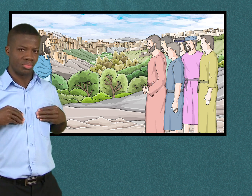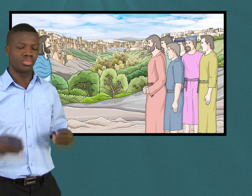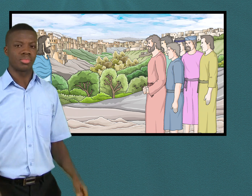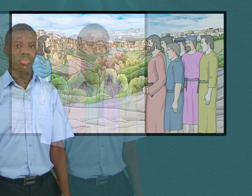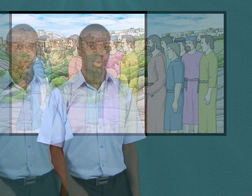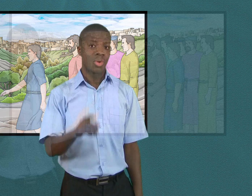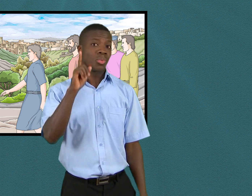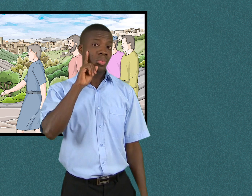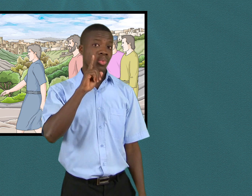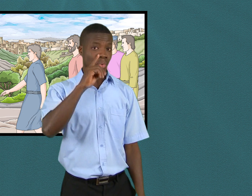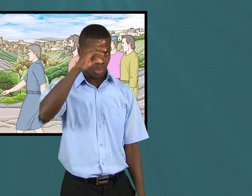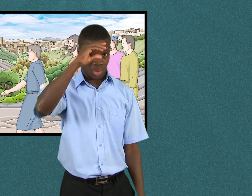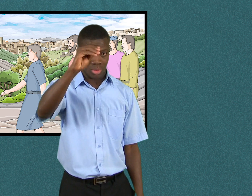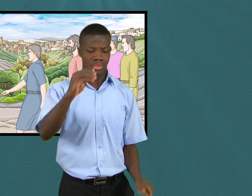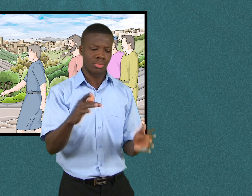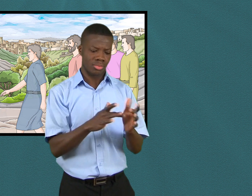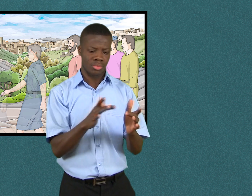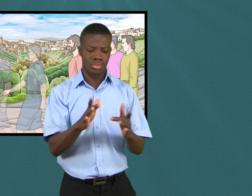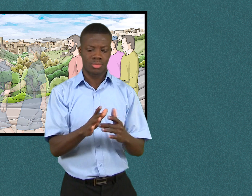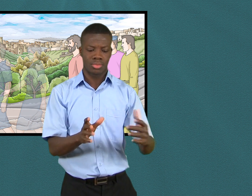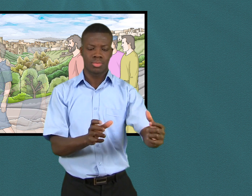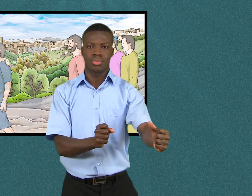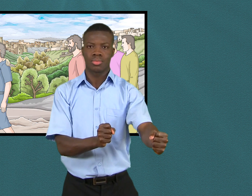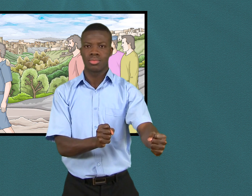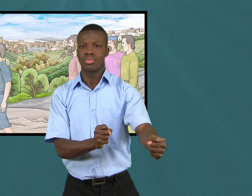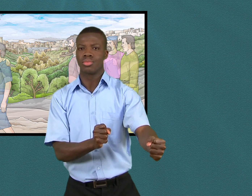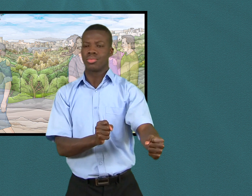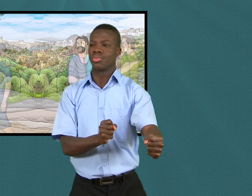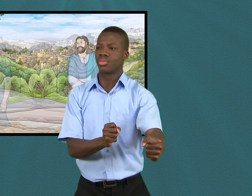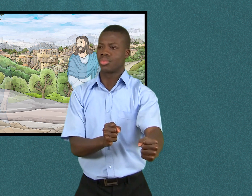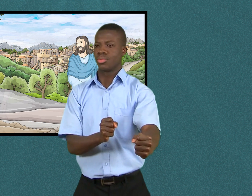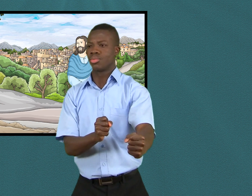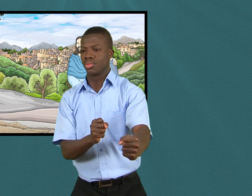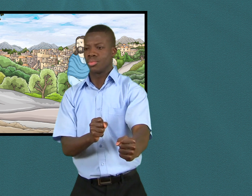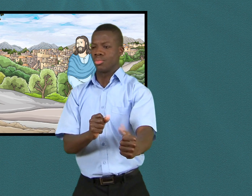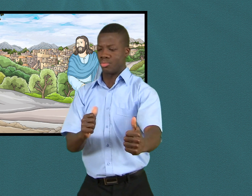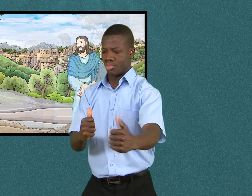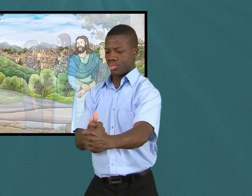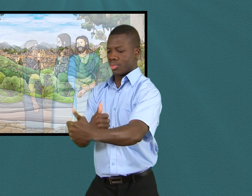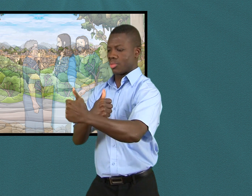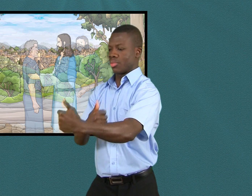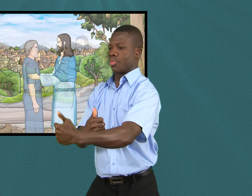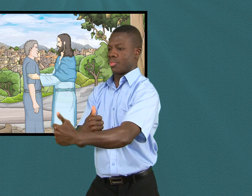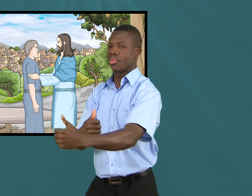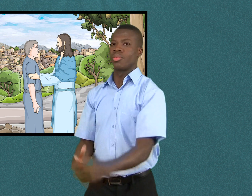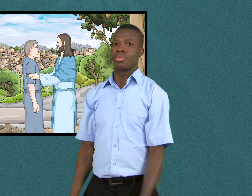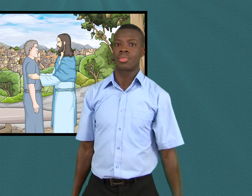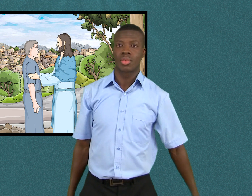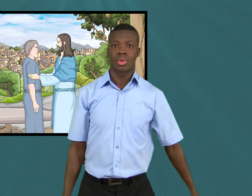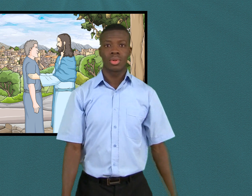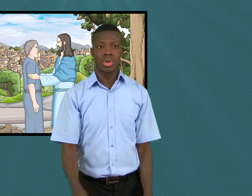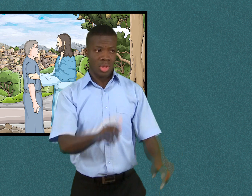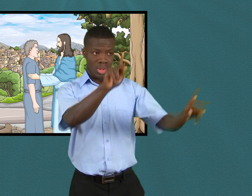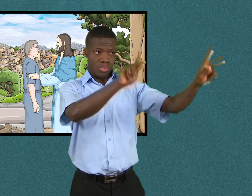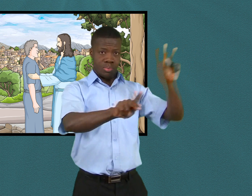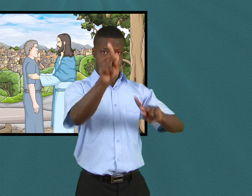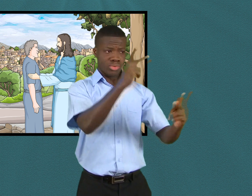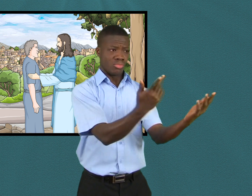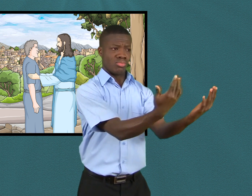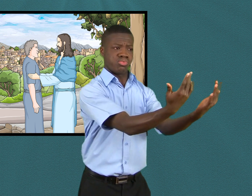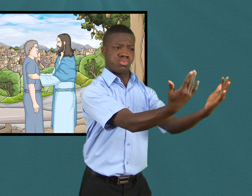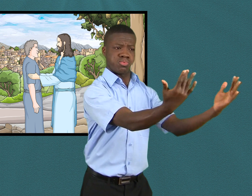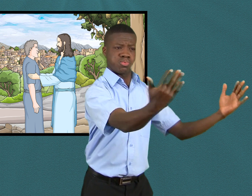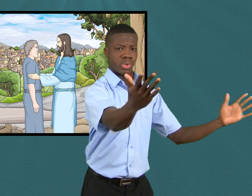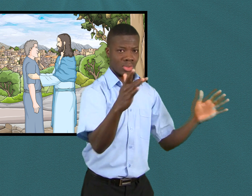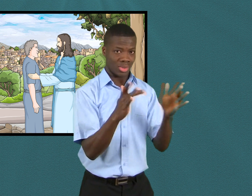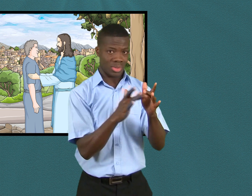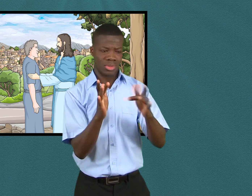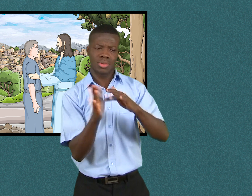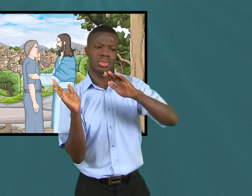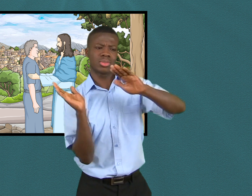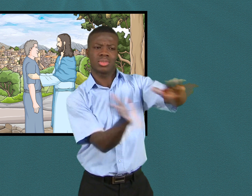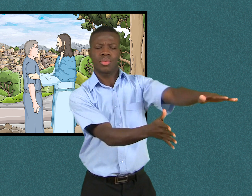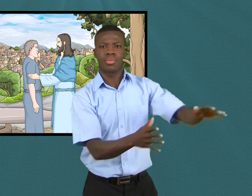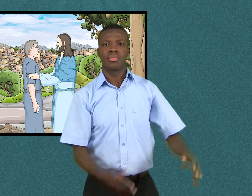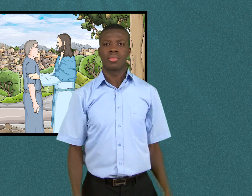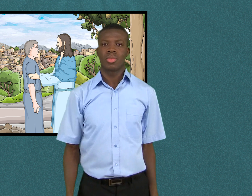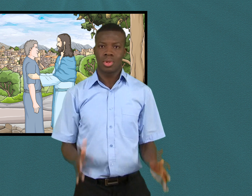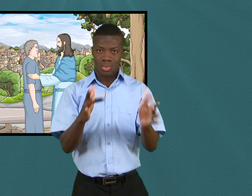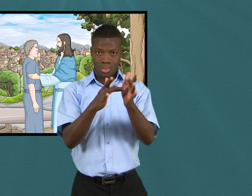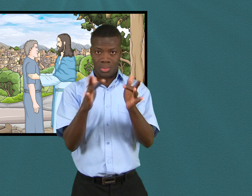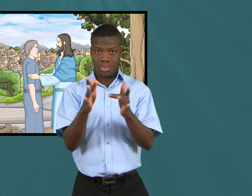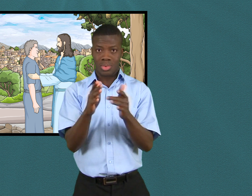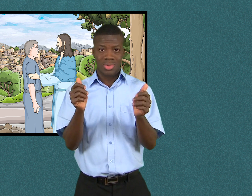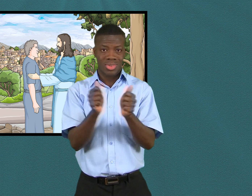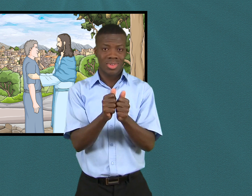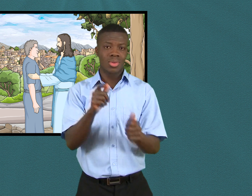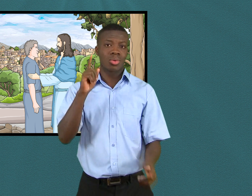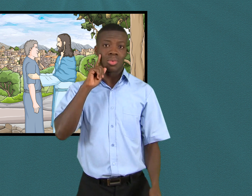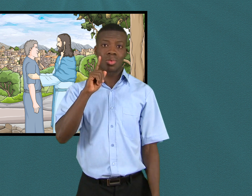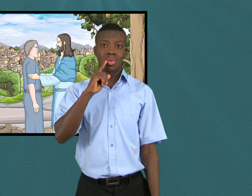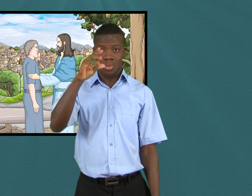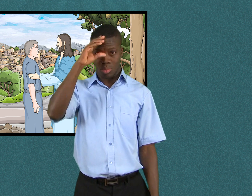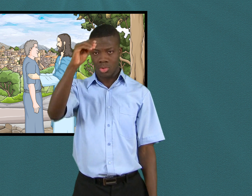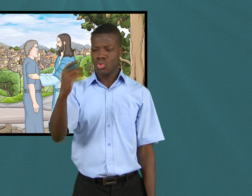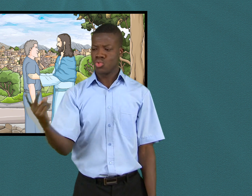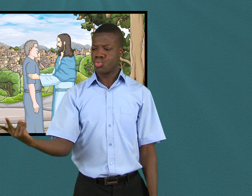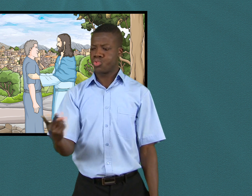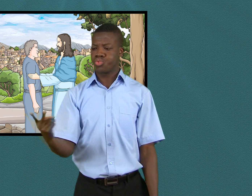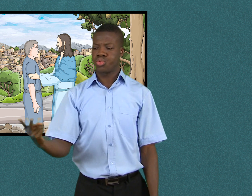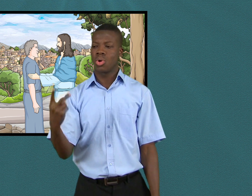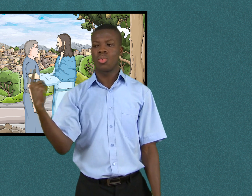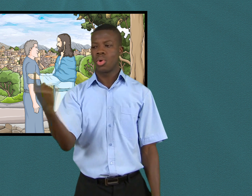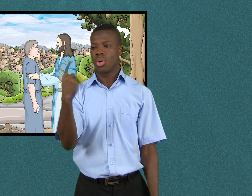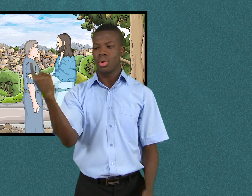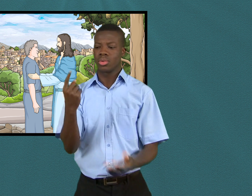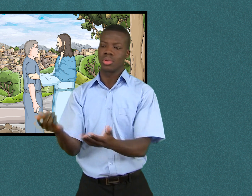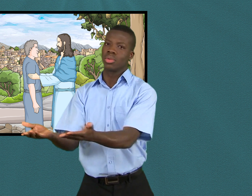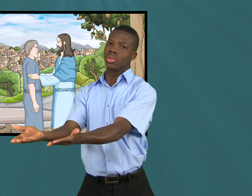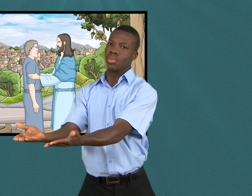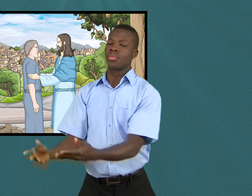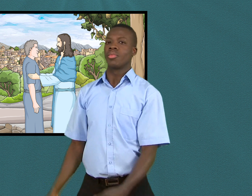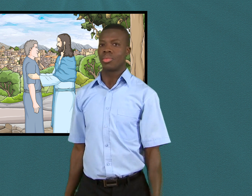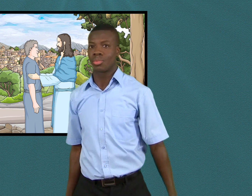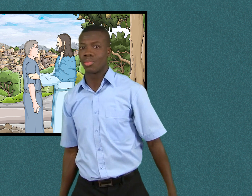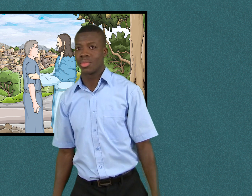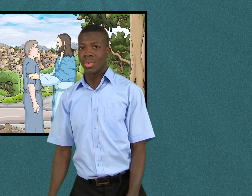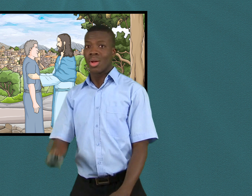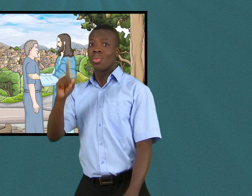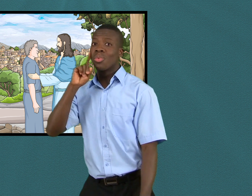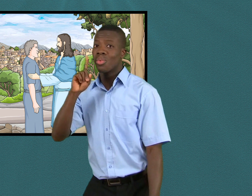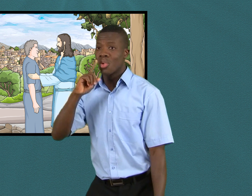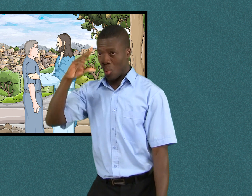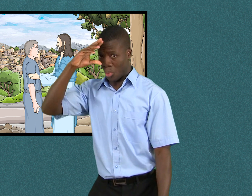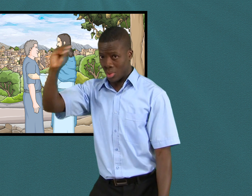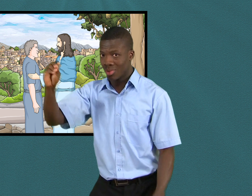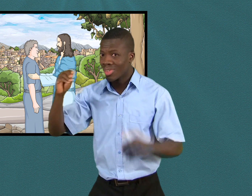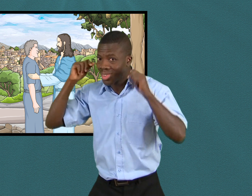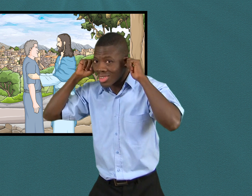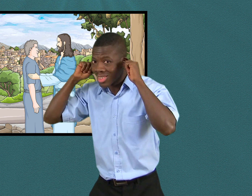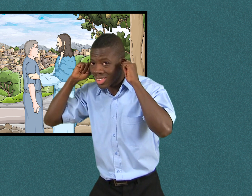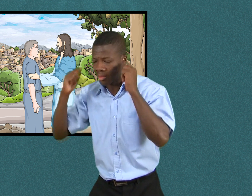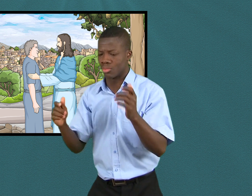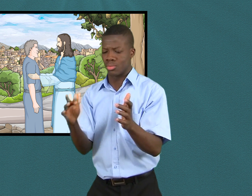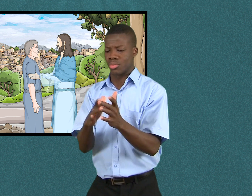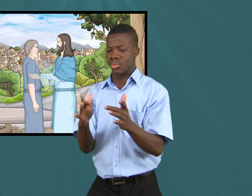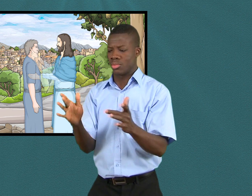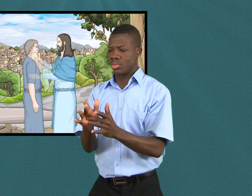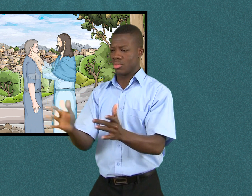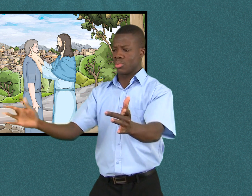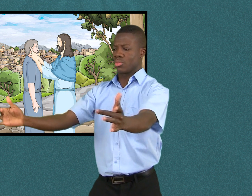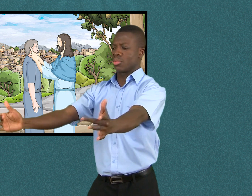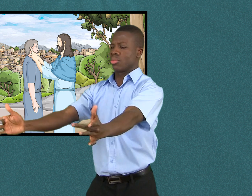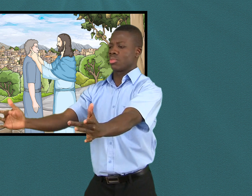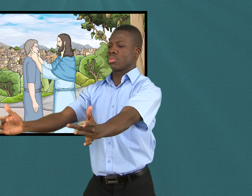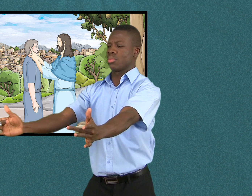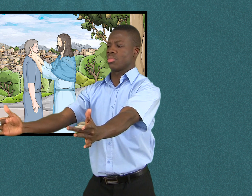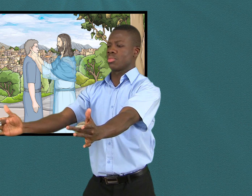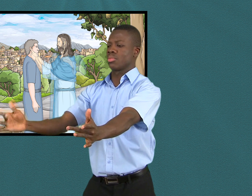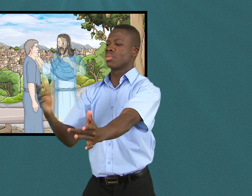So Jesus took him aside privately, away from the crowd, and put His fingers into the man’s ears.